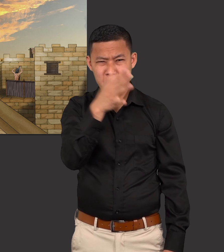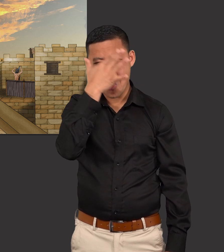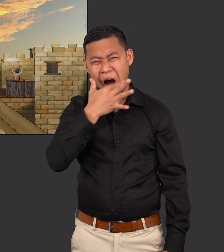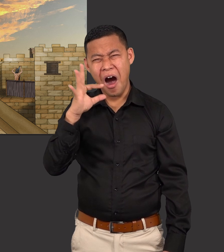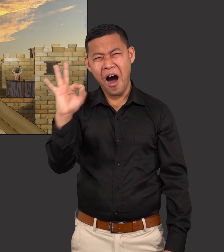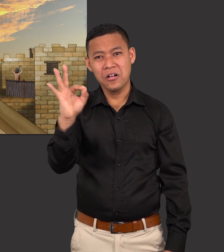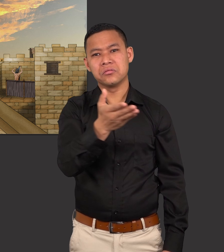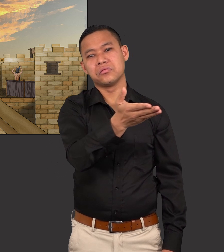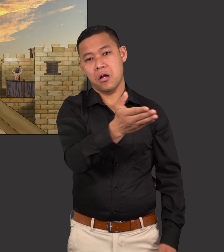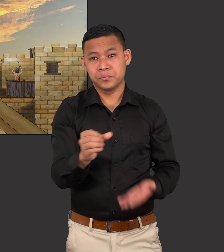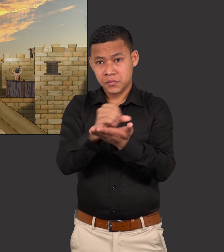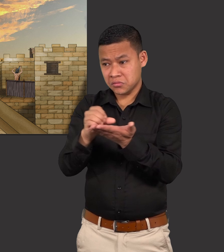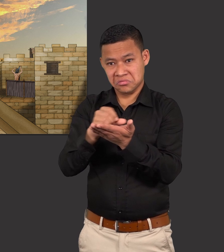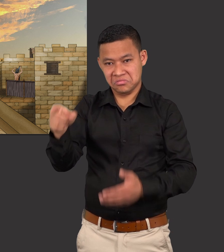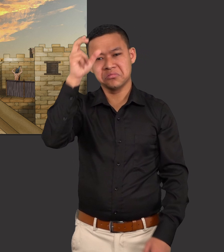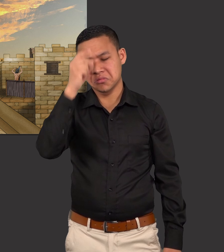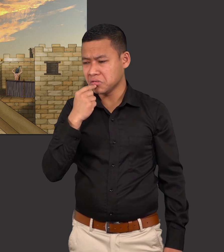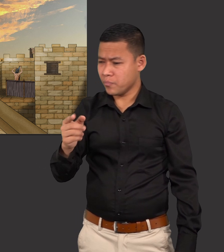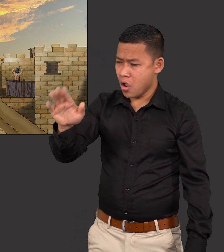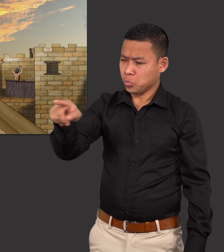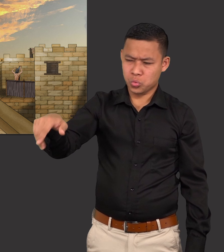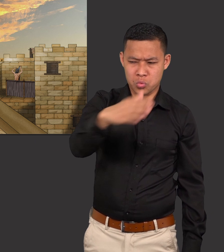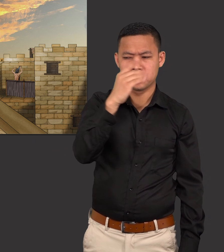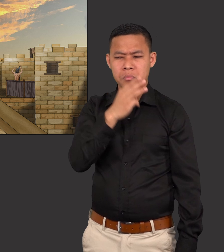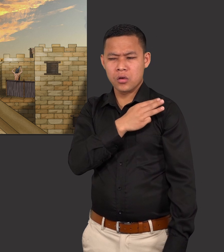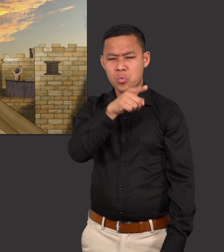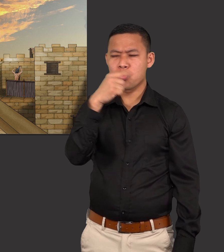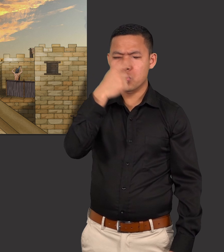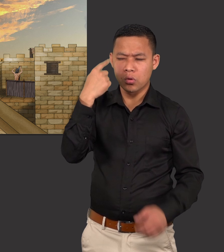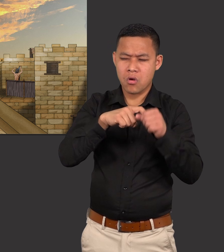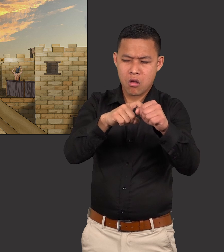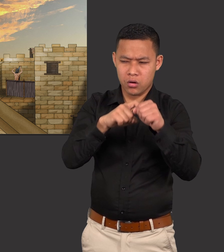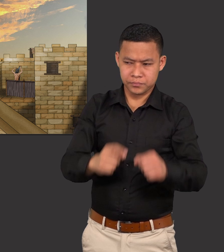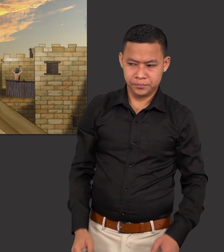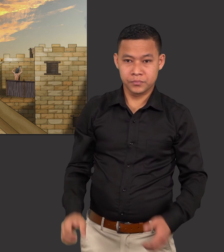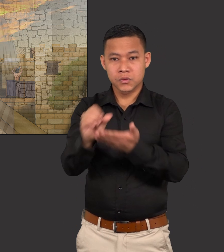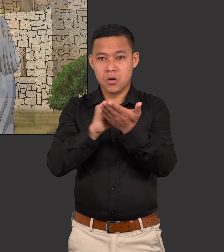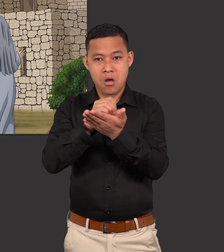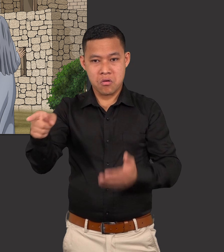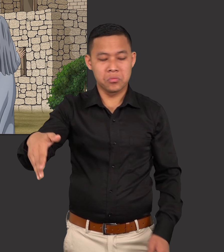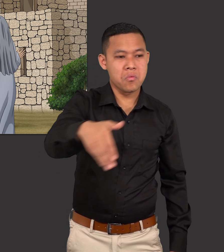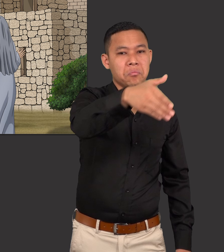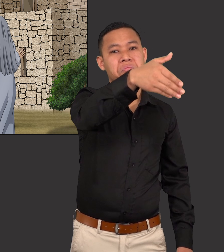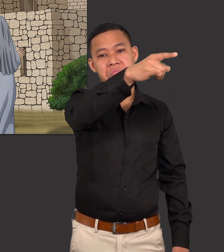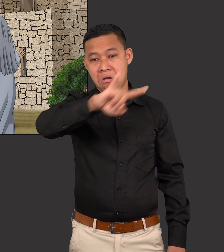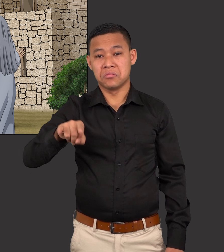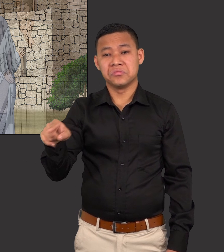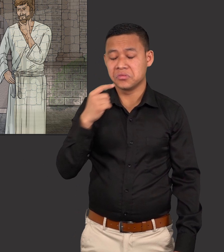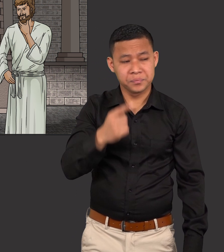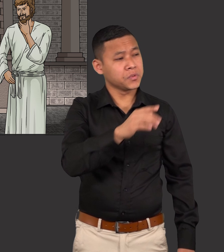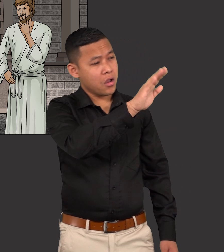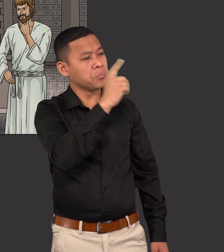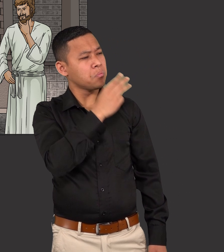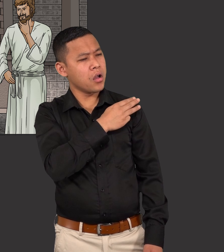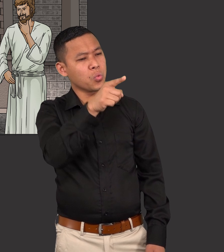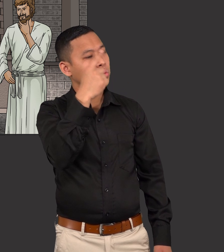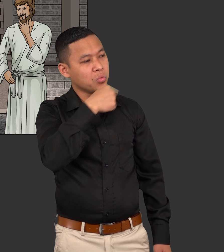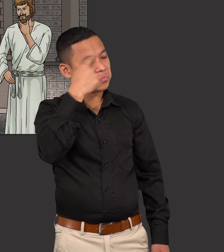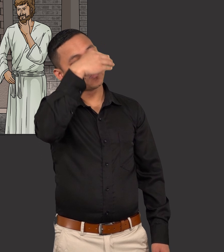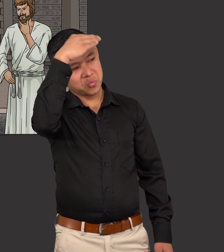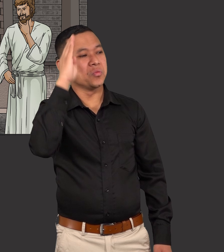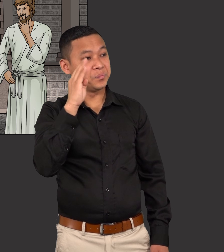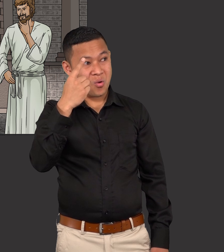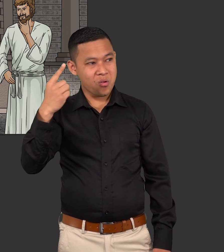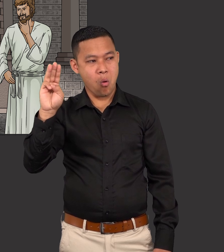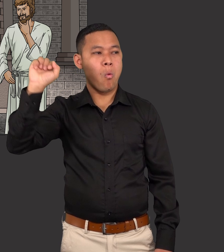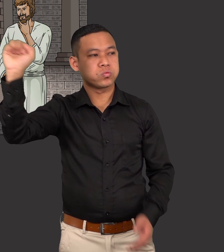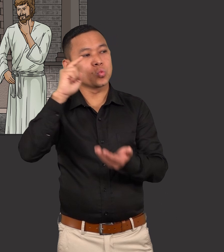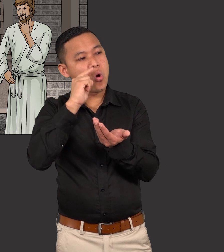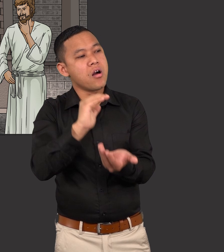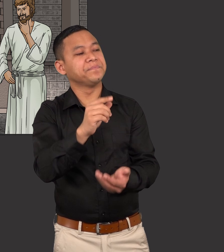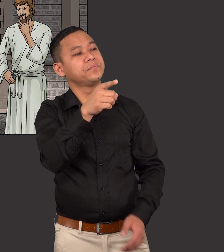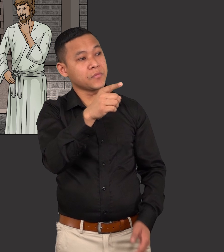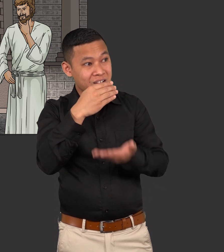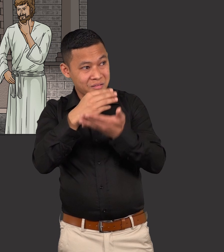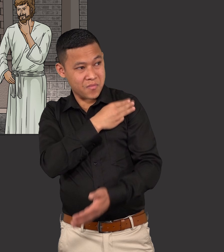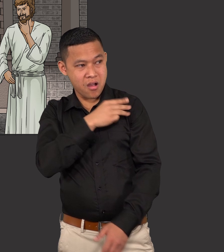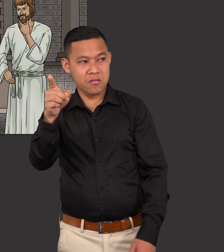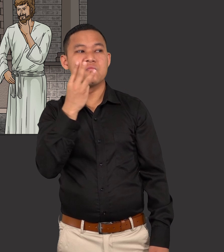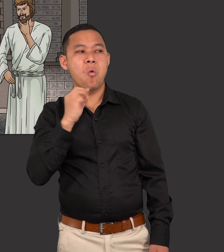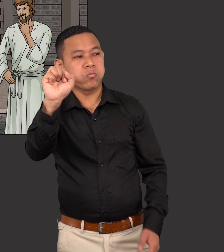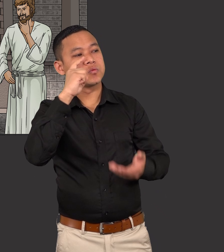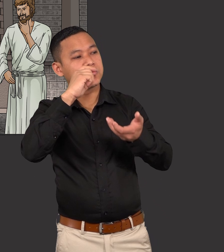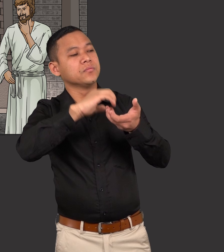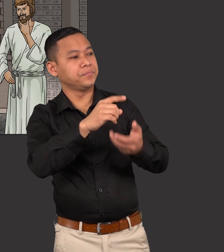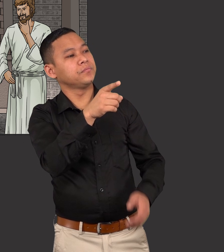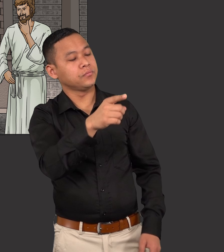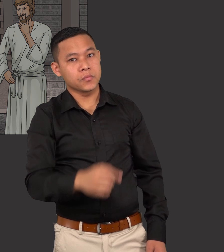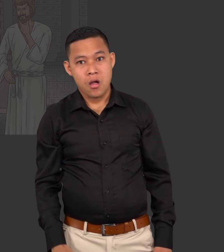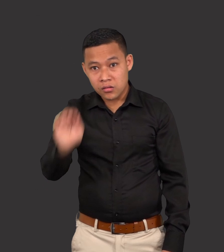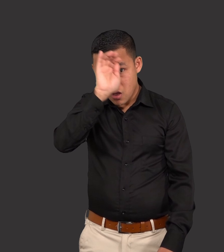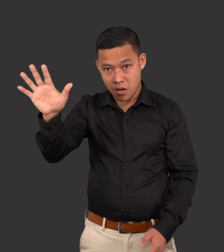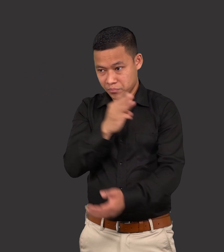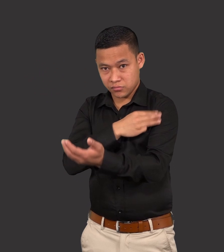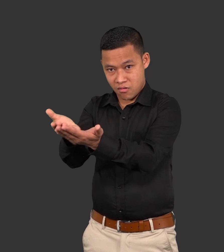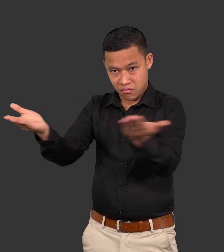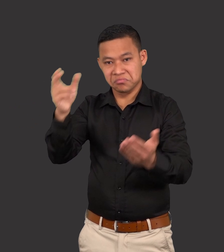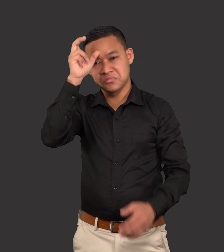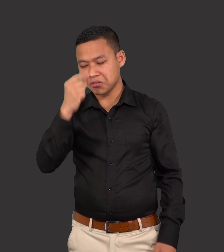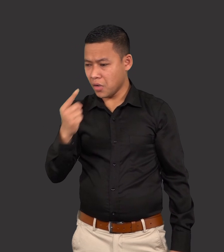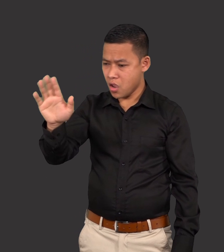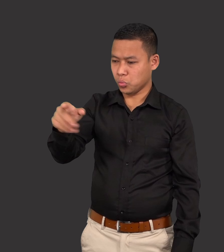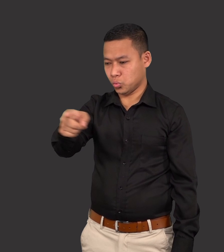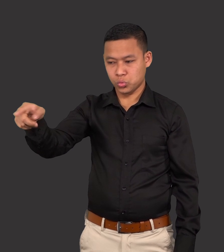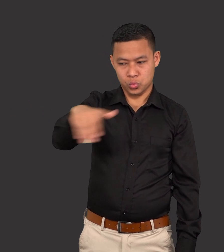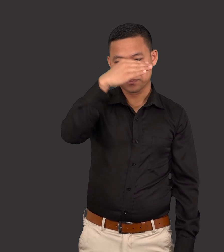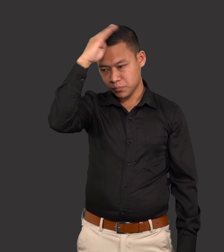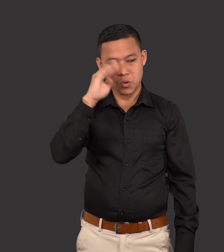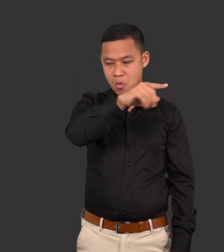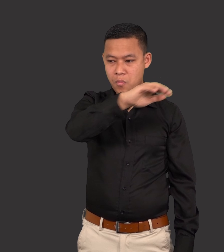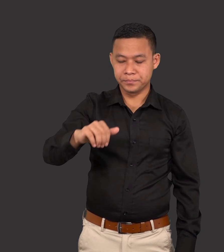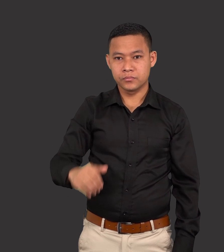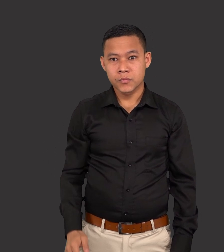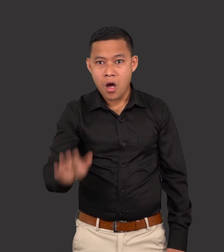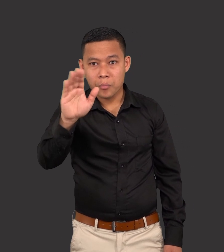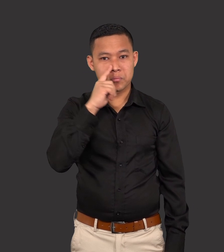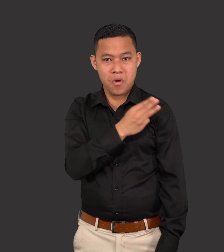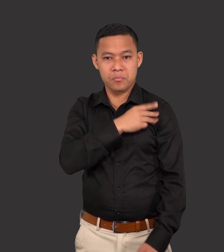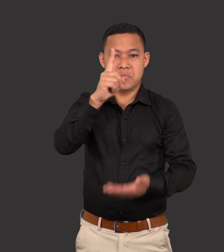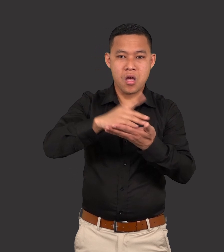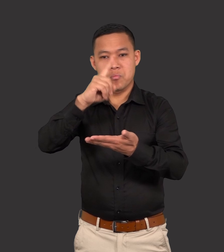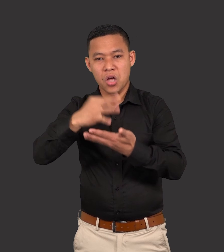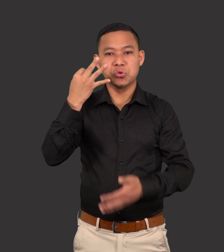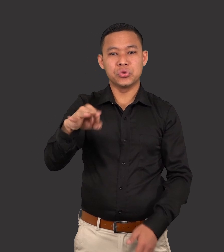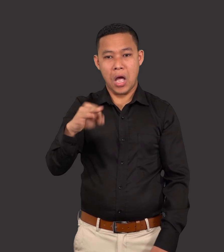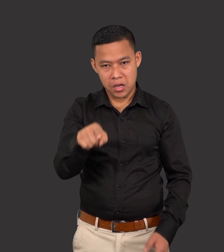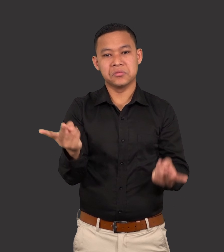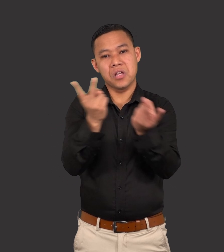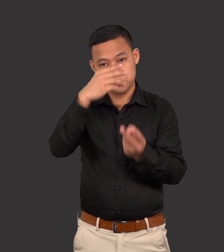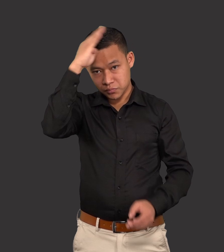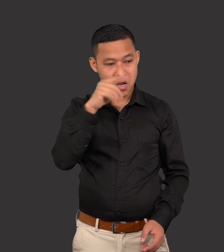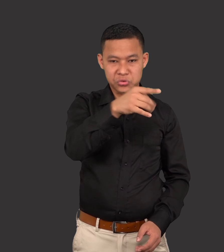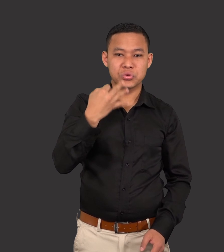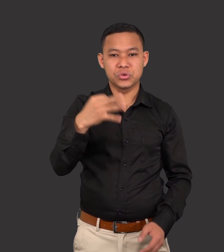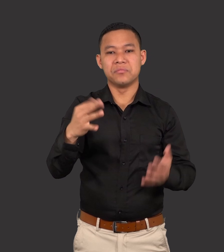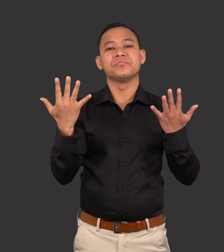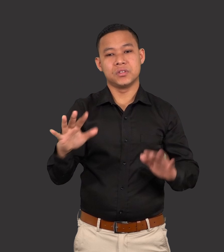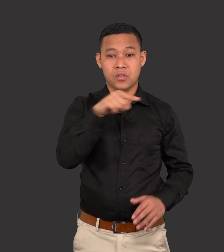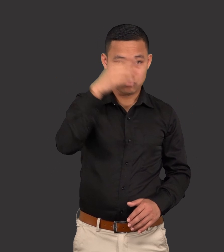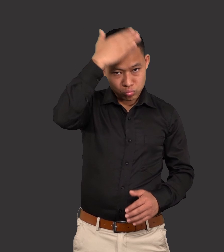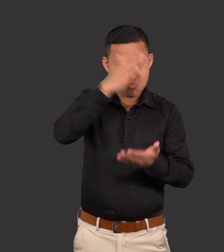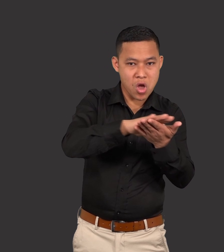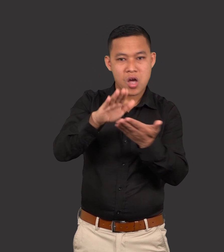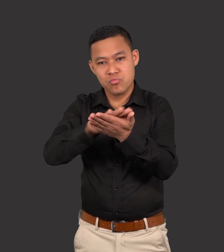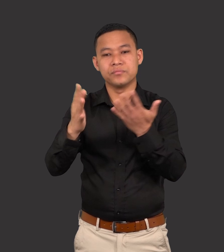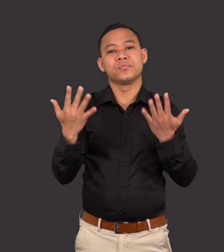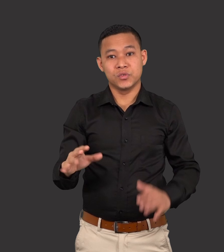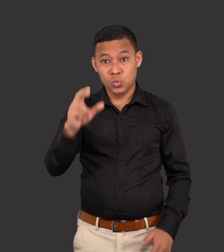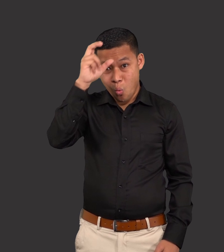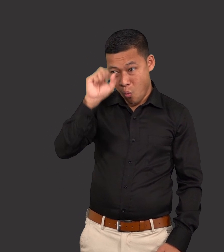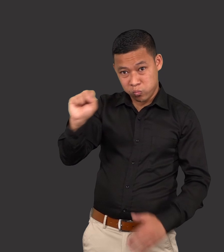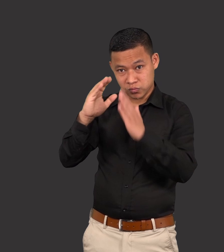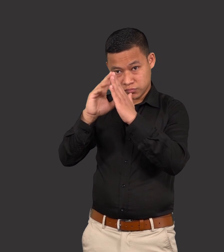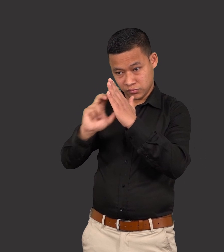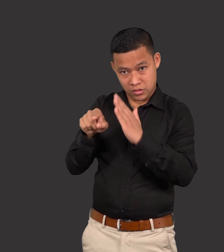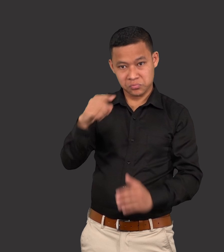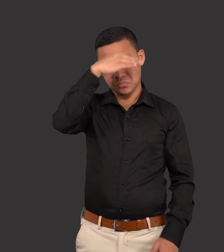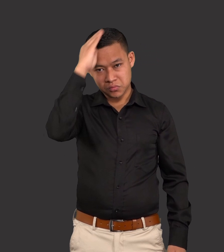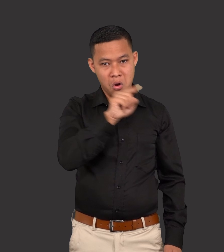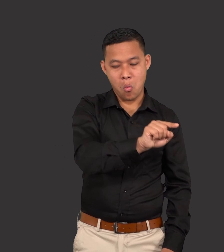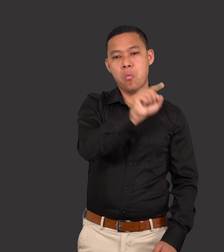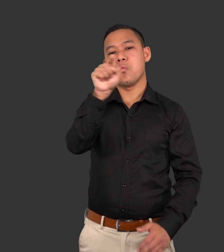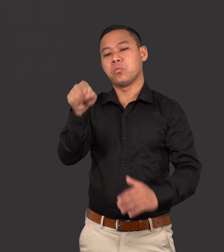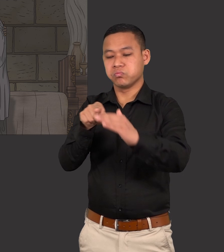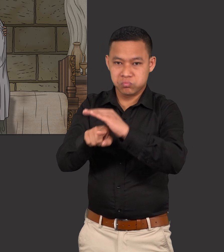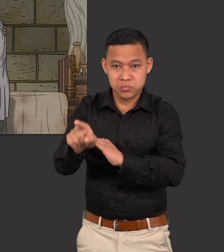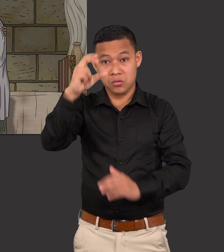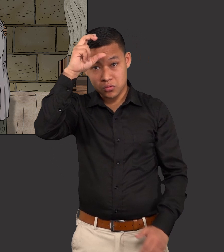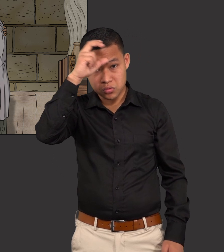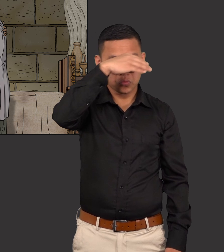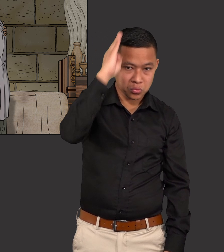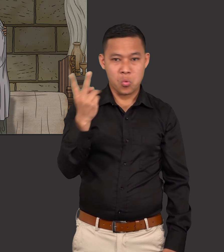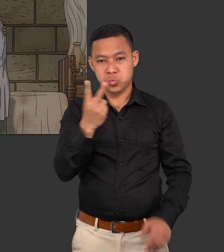So David sent and inquired about the woman, and he was told, “This is Bathsheba, the daughter of Eliam and the wife of Uriah the Hittite.”